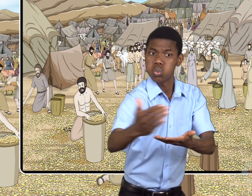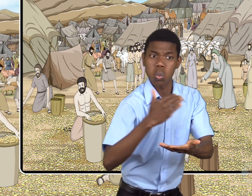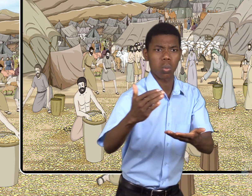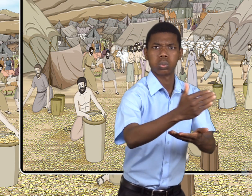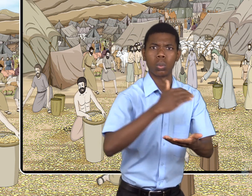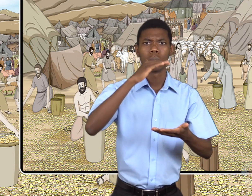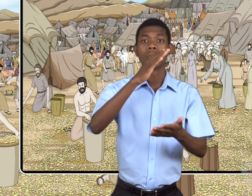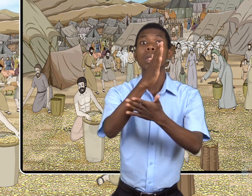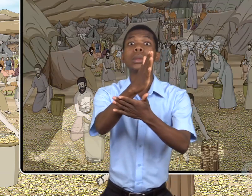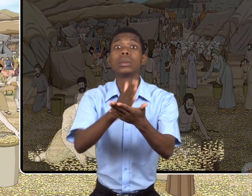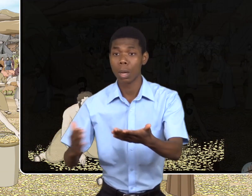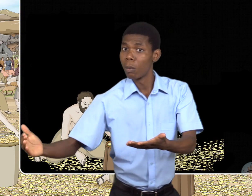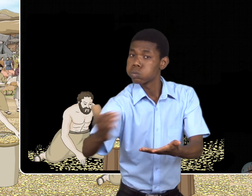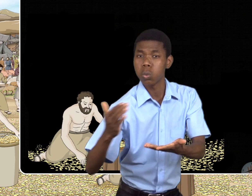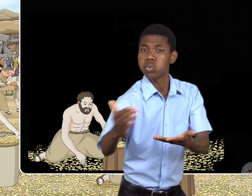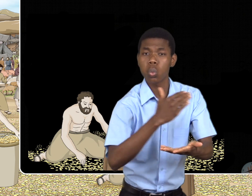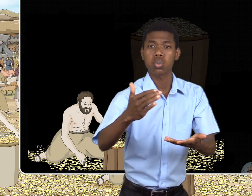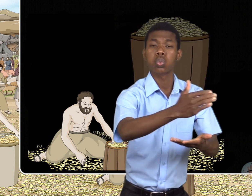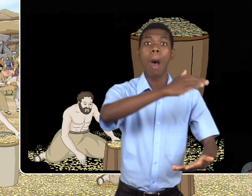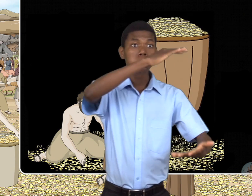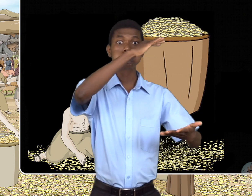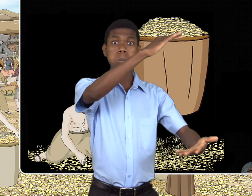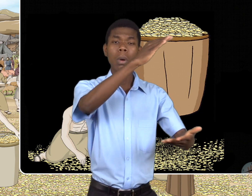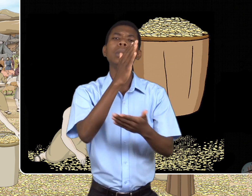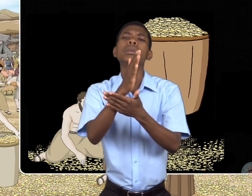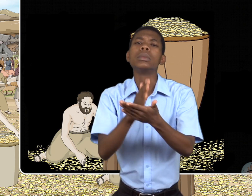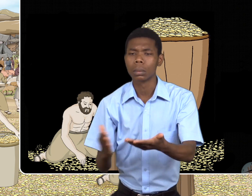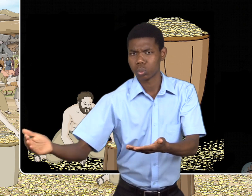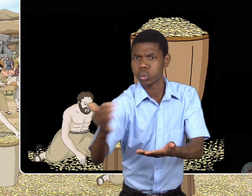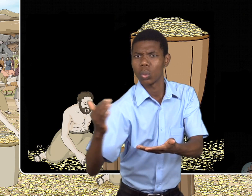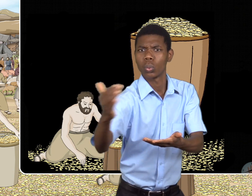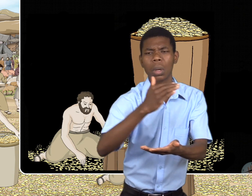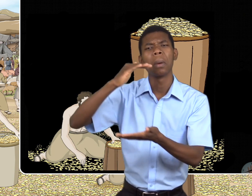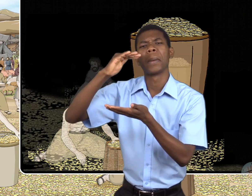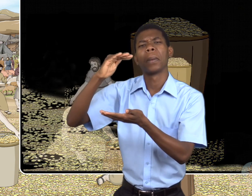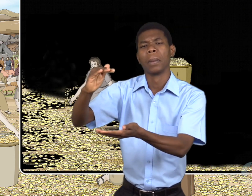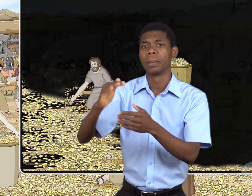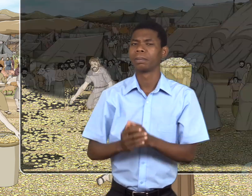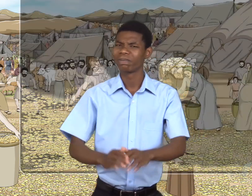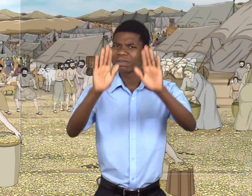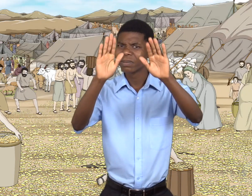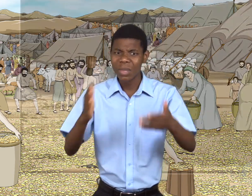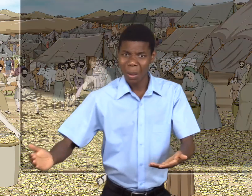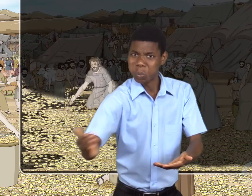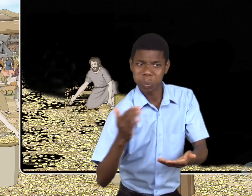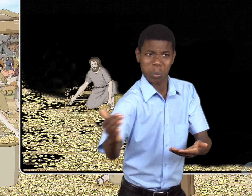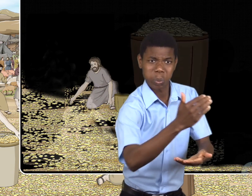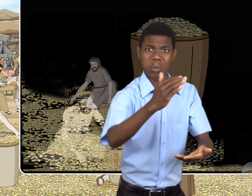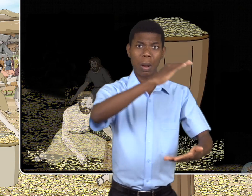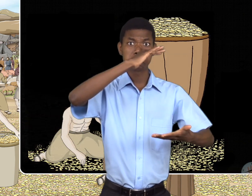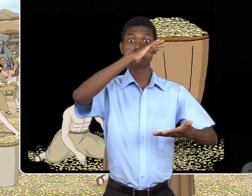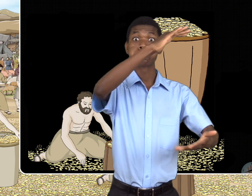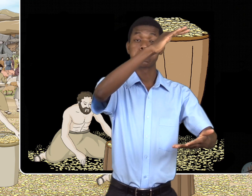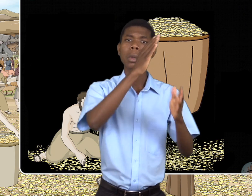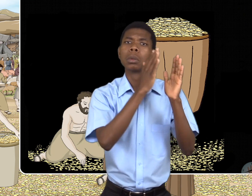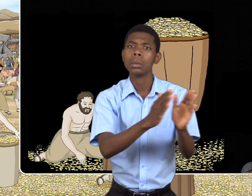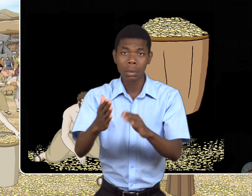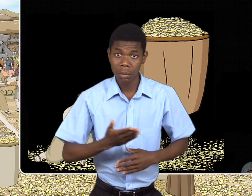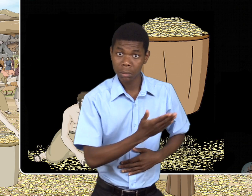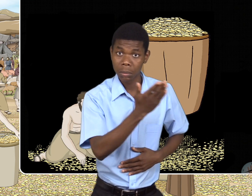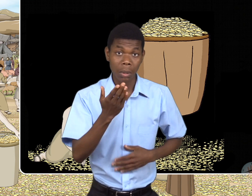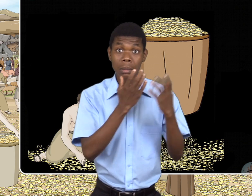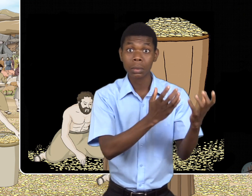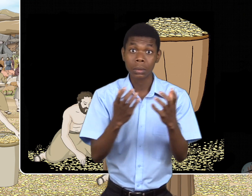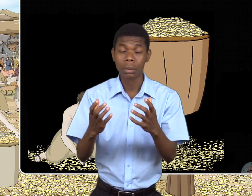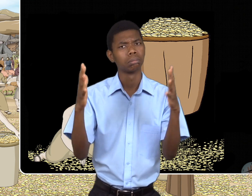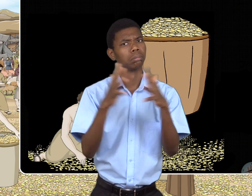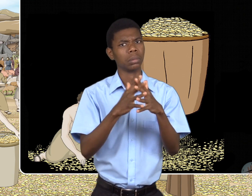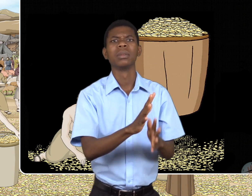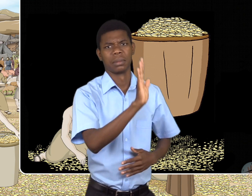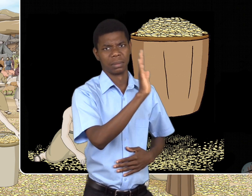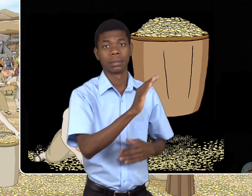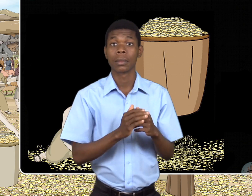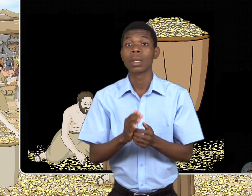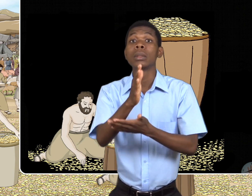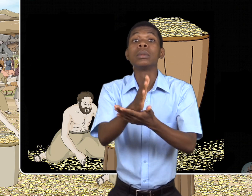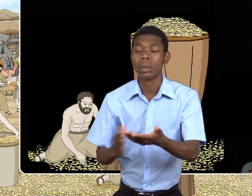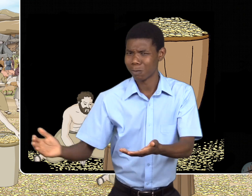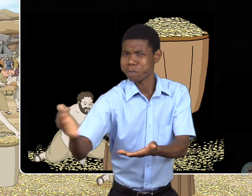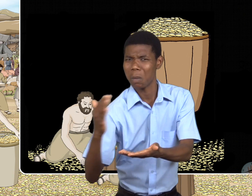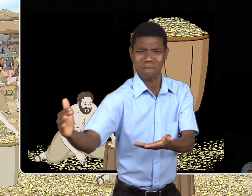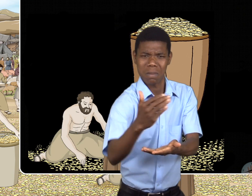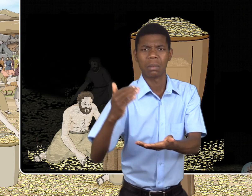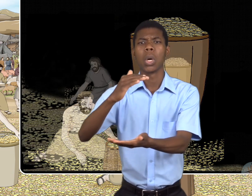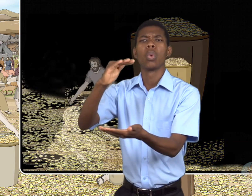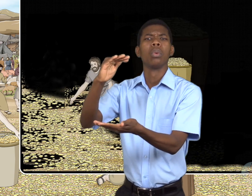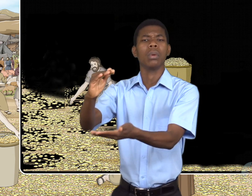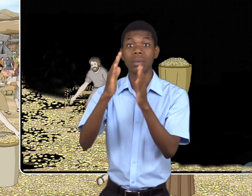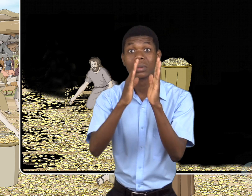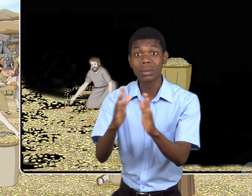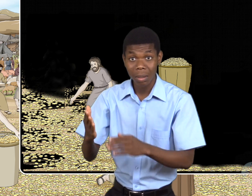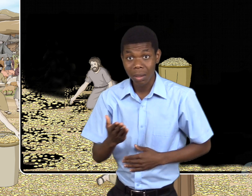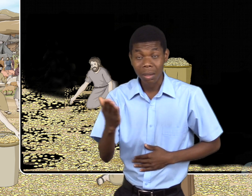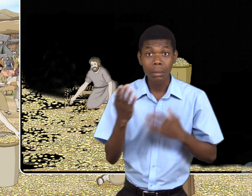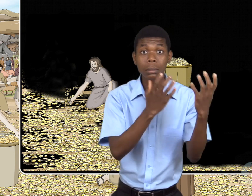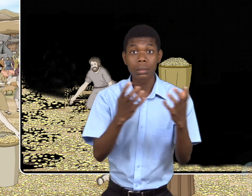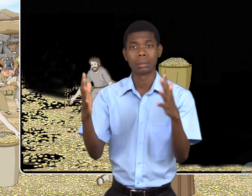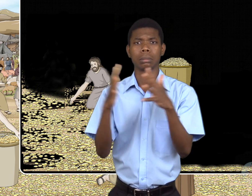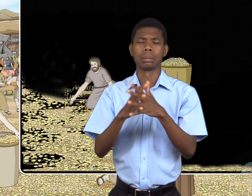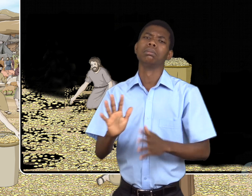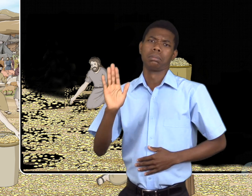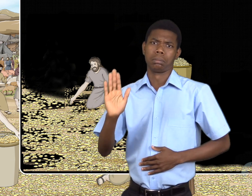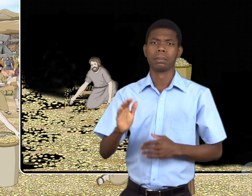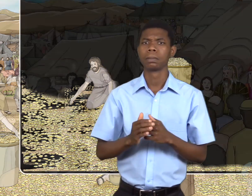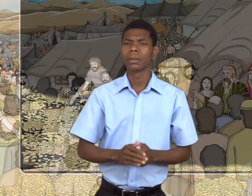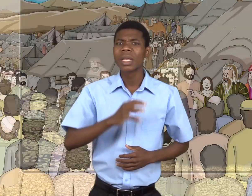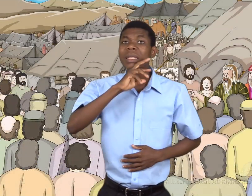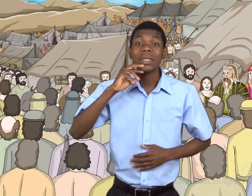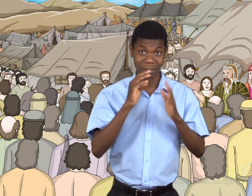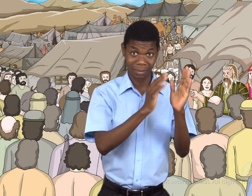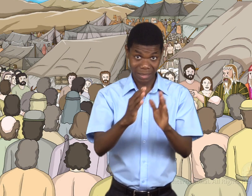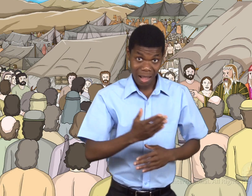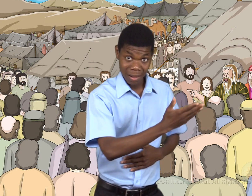Some gathered more, and some less. When they measured it by the omer, he who gathered much had no excess, and he who gathered little had no shortfall. Each one gathered as much as he needed to eat.